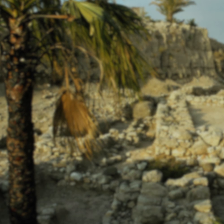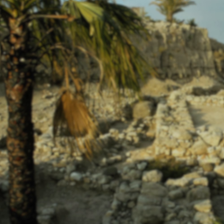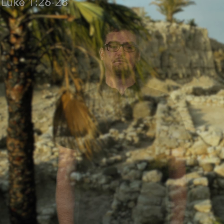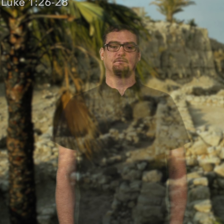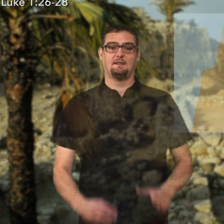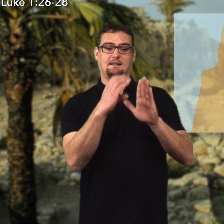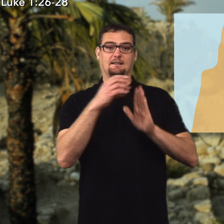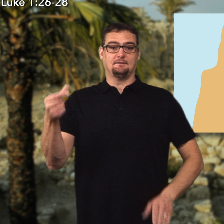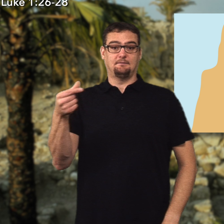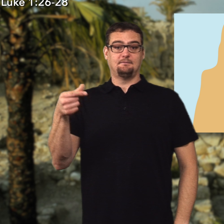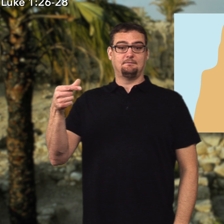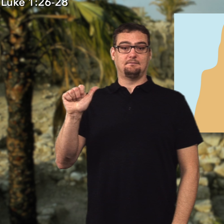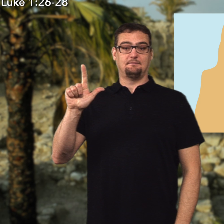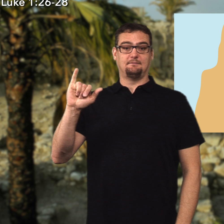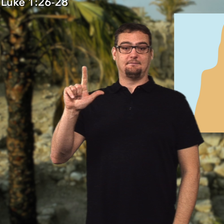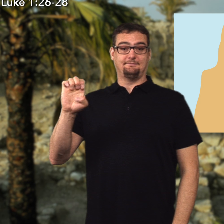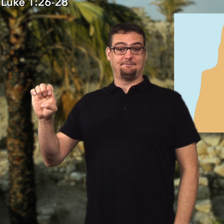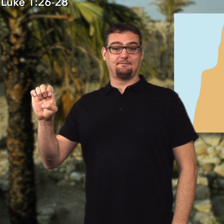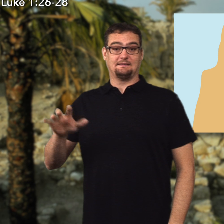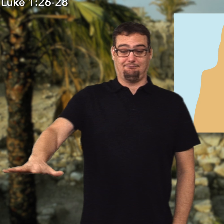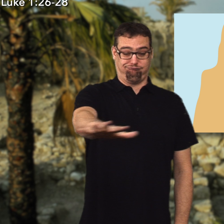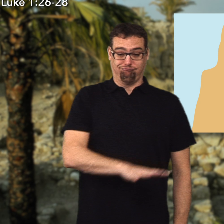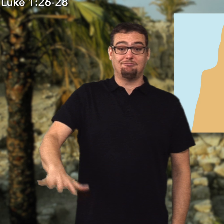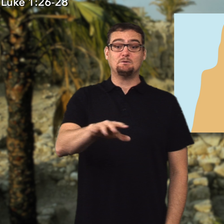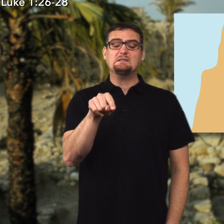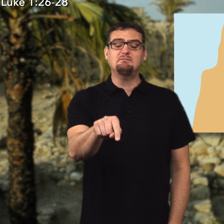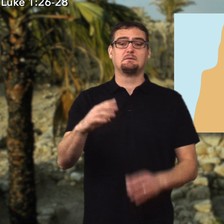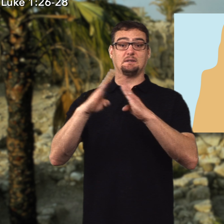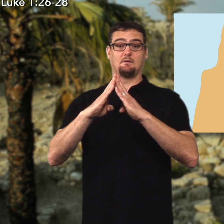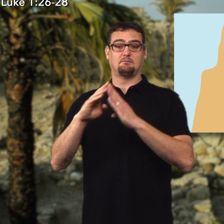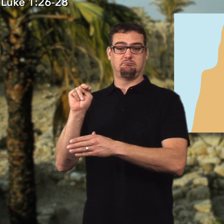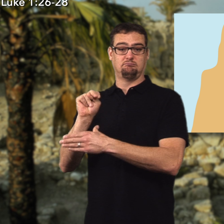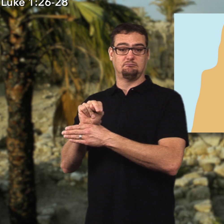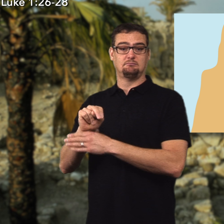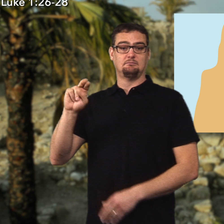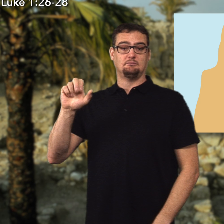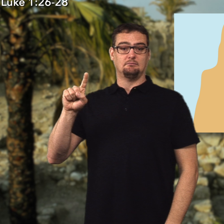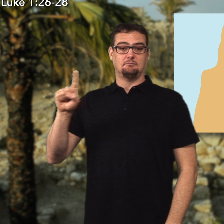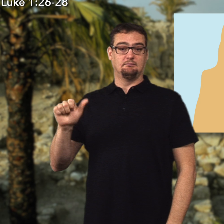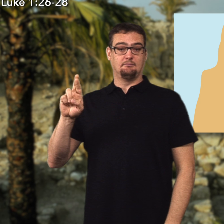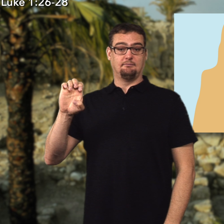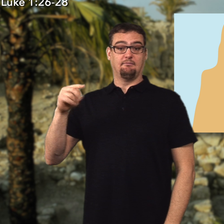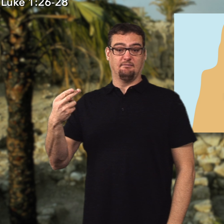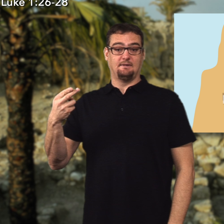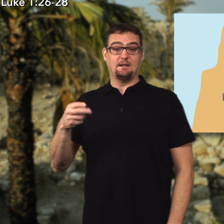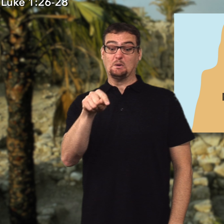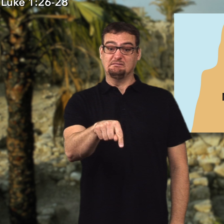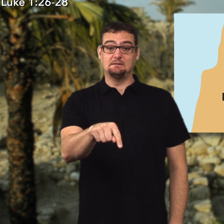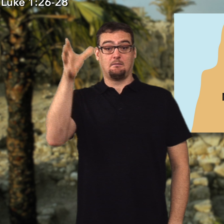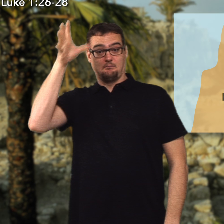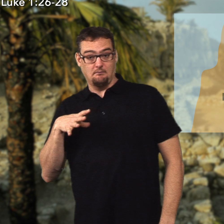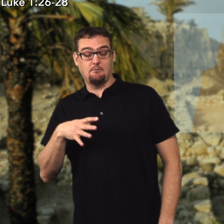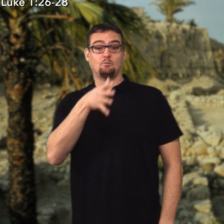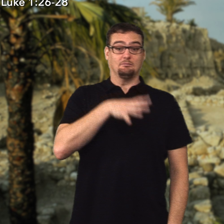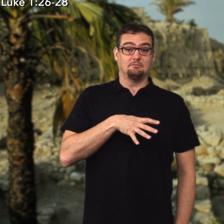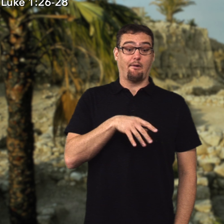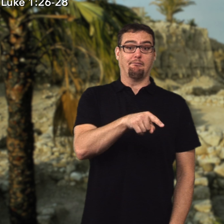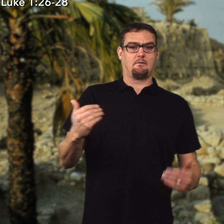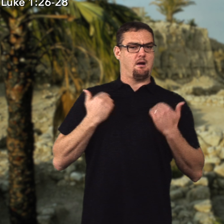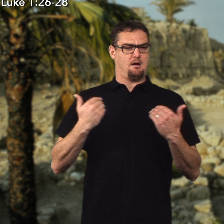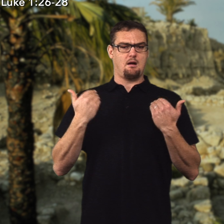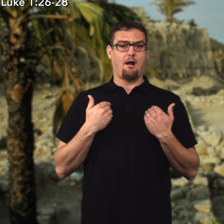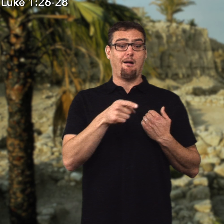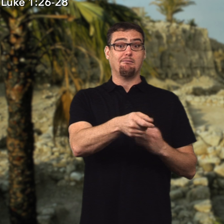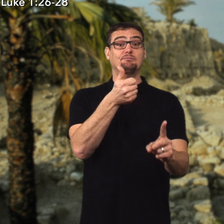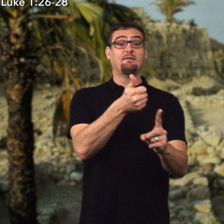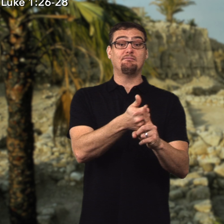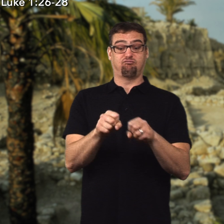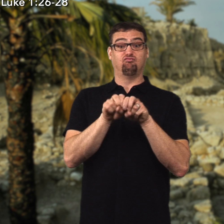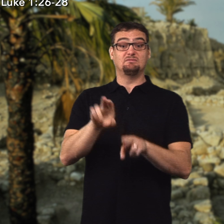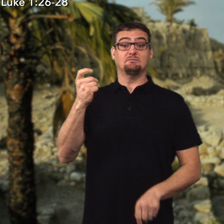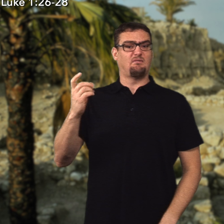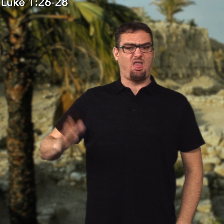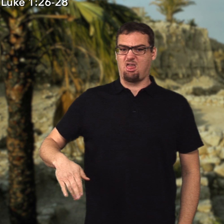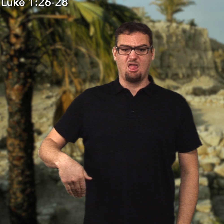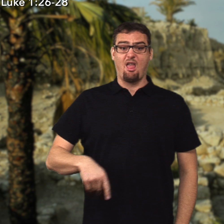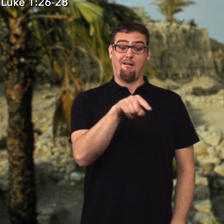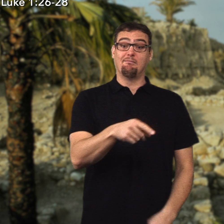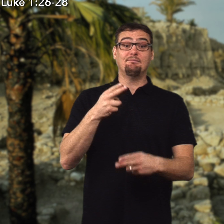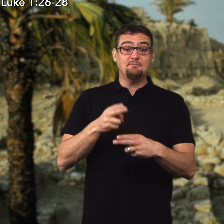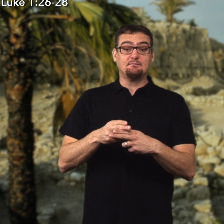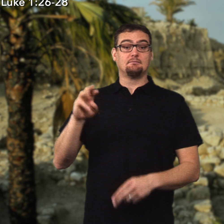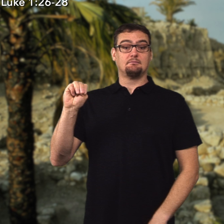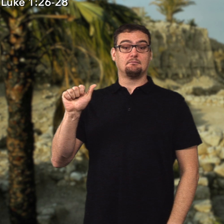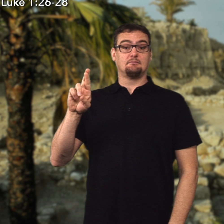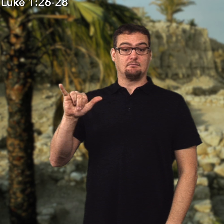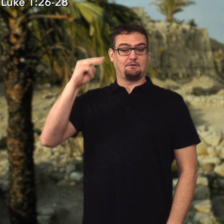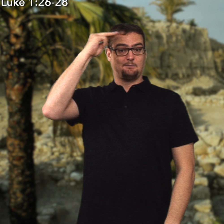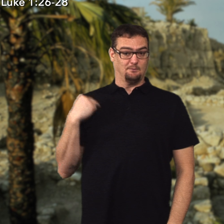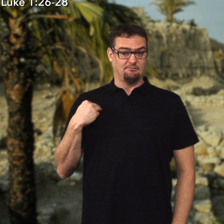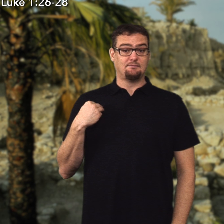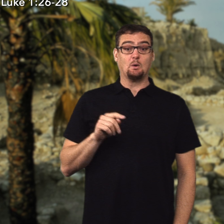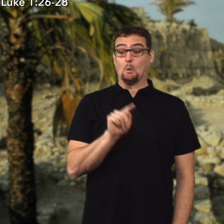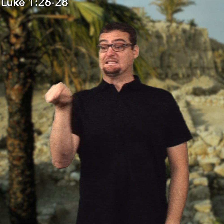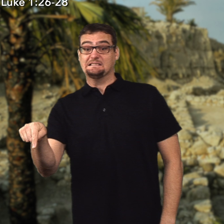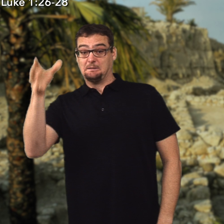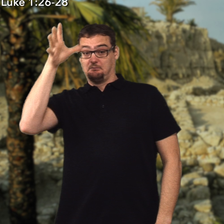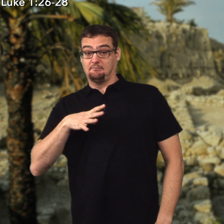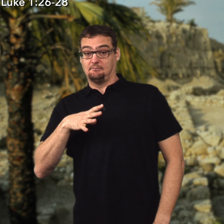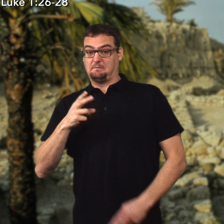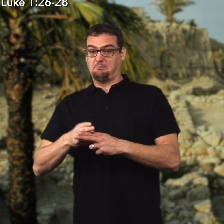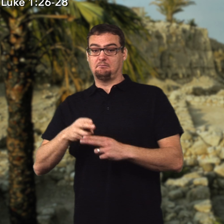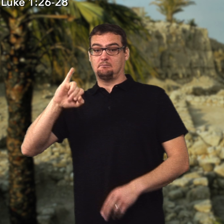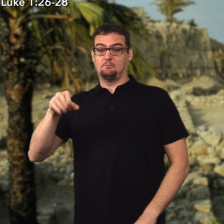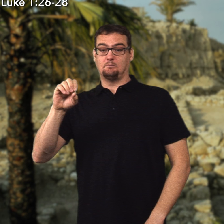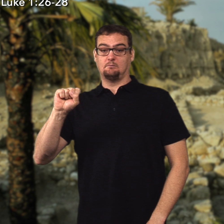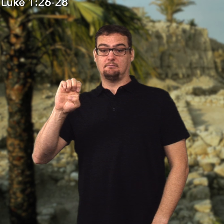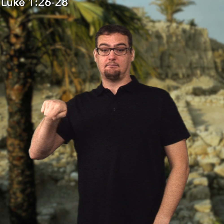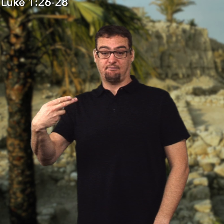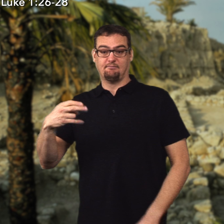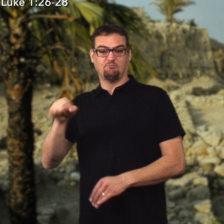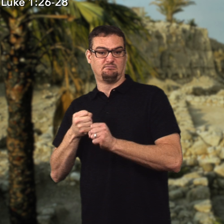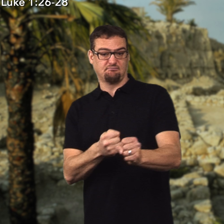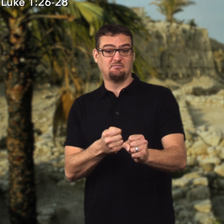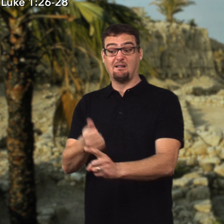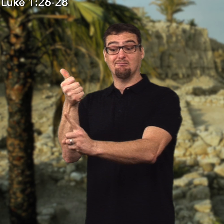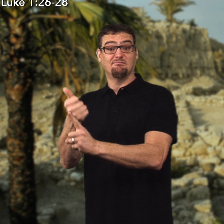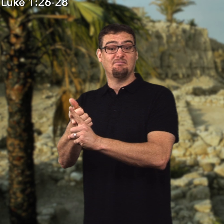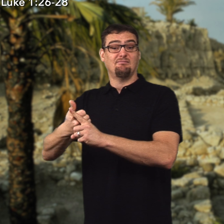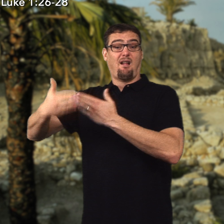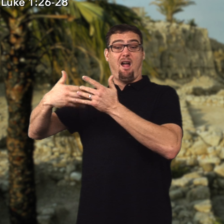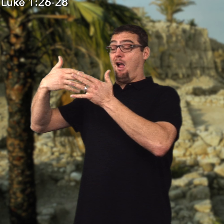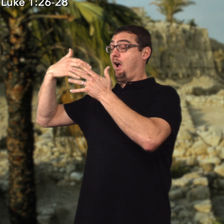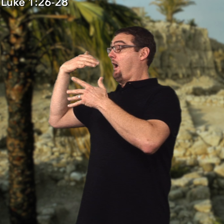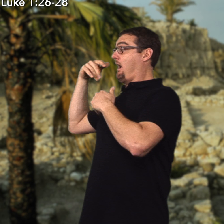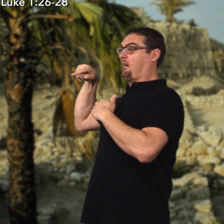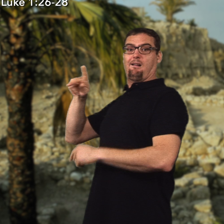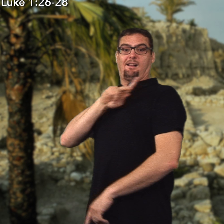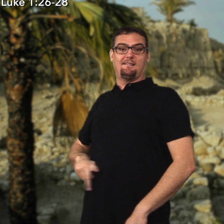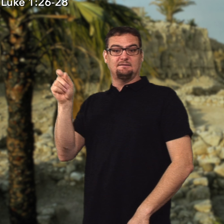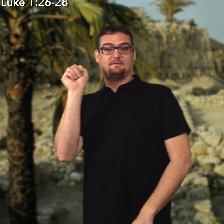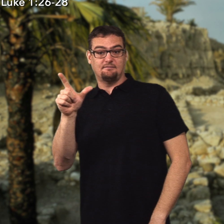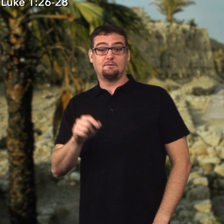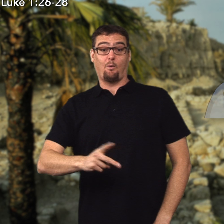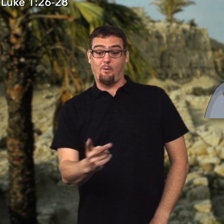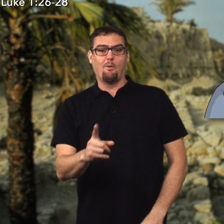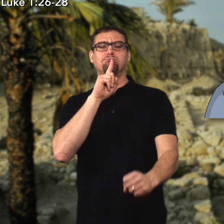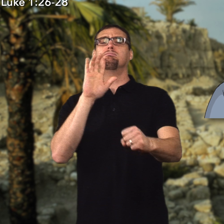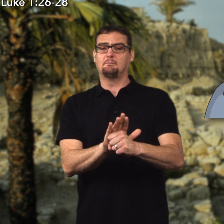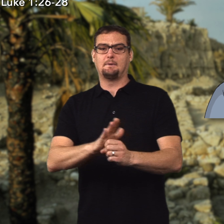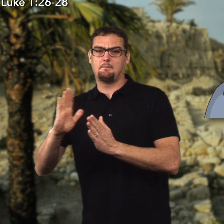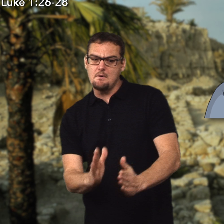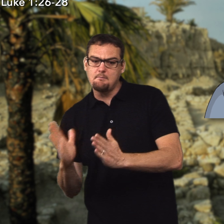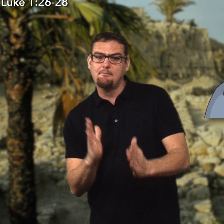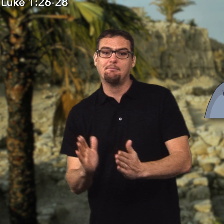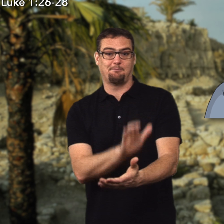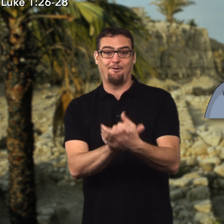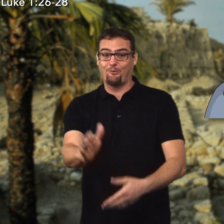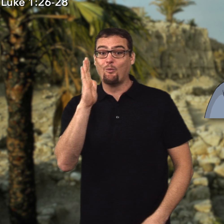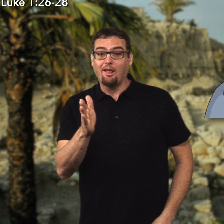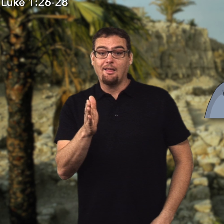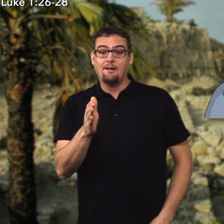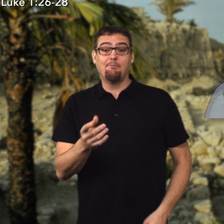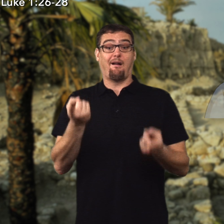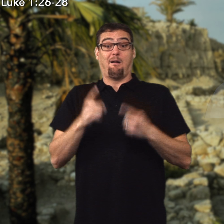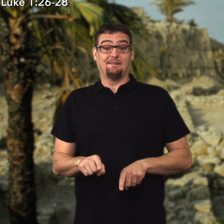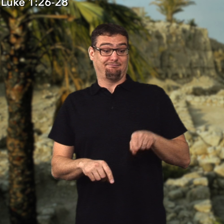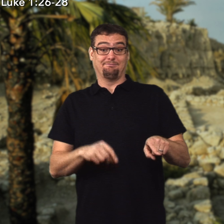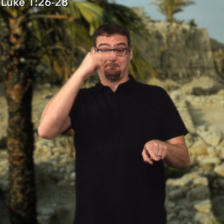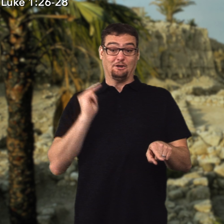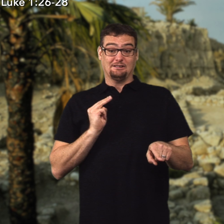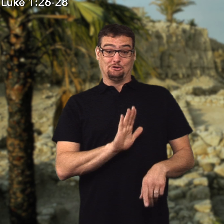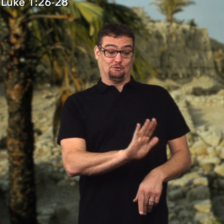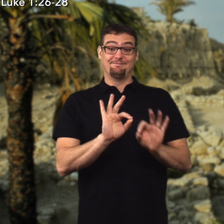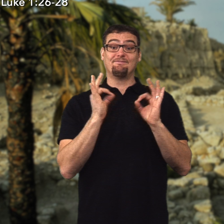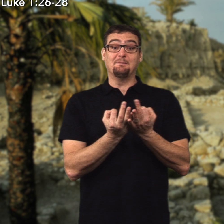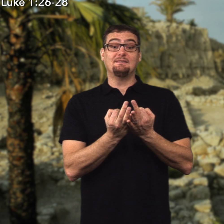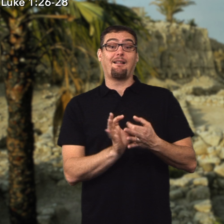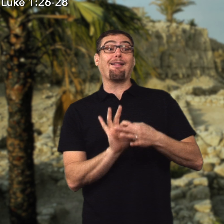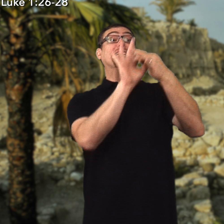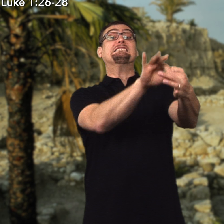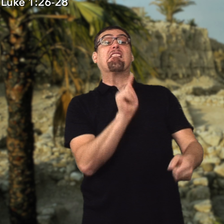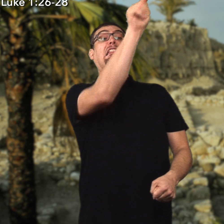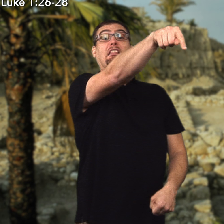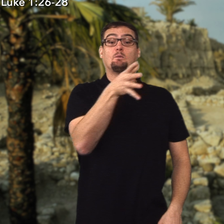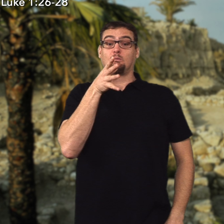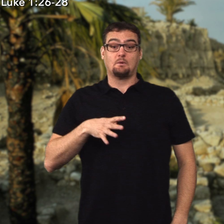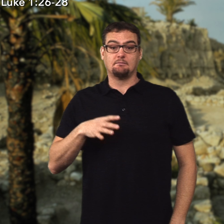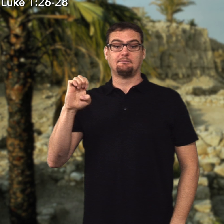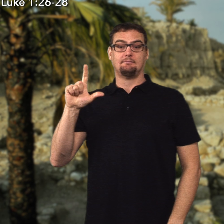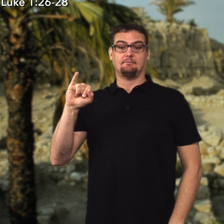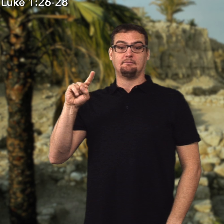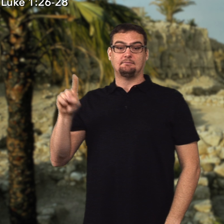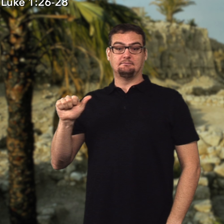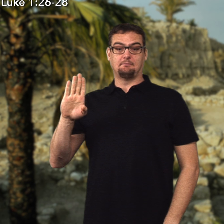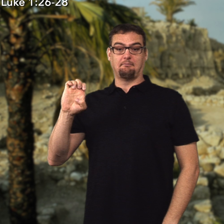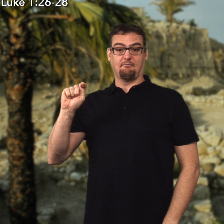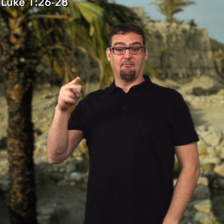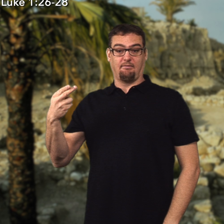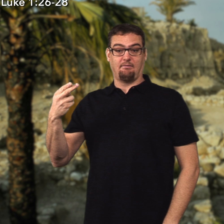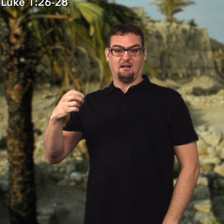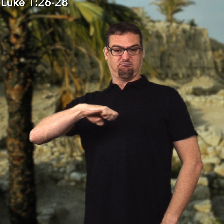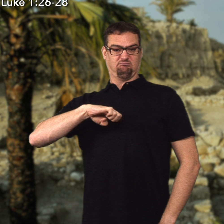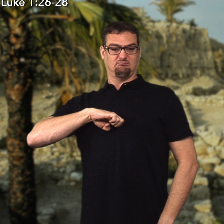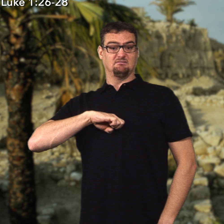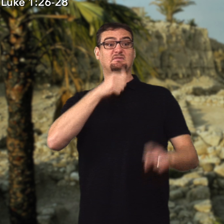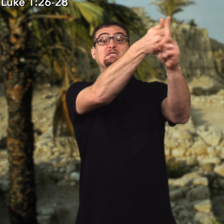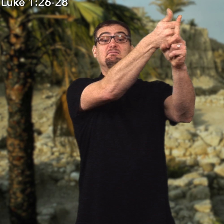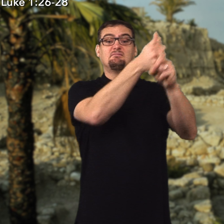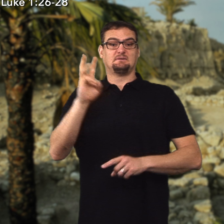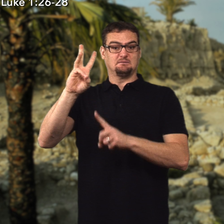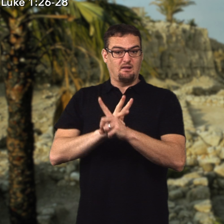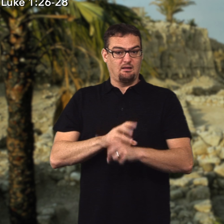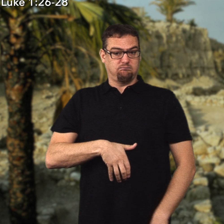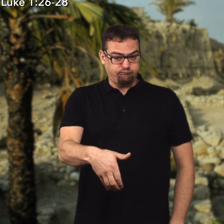In the sixth month, God sent the angel Gabriel to a town in Galilee called Nazareth, to a virgin pledged in marriage to a man named Joseph, who was of the house of David.